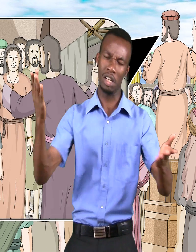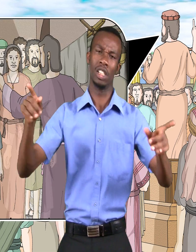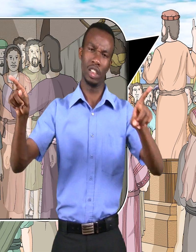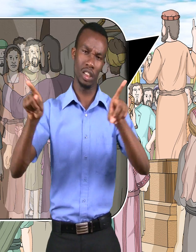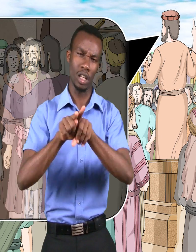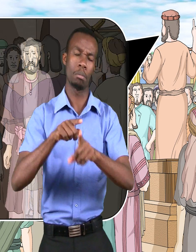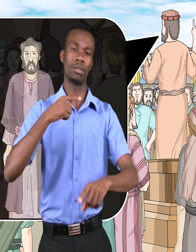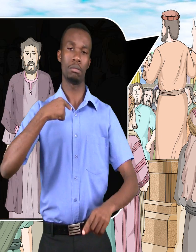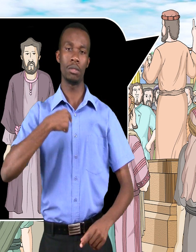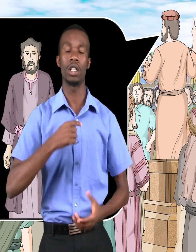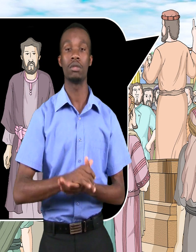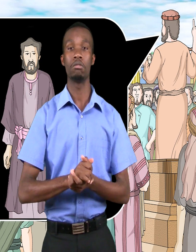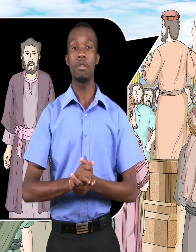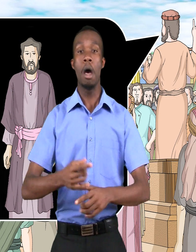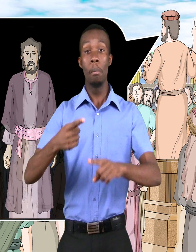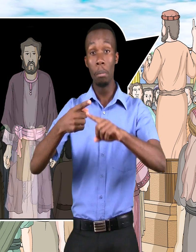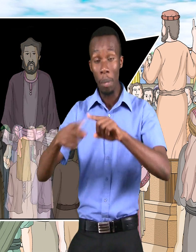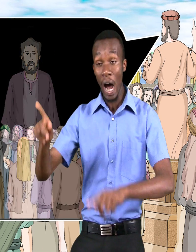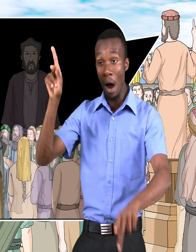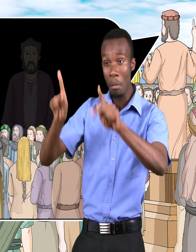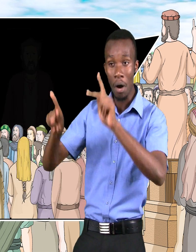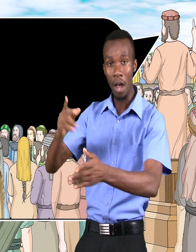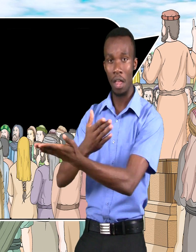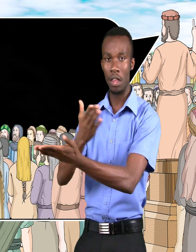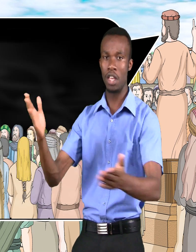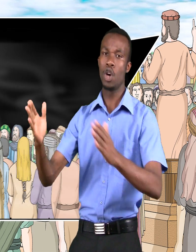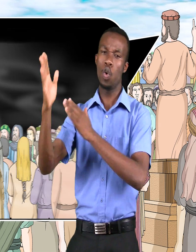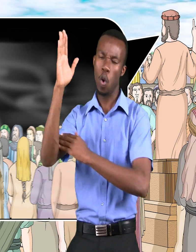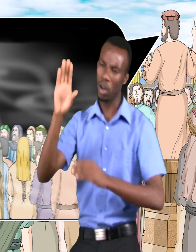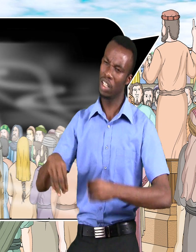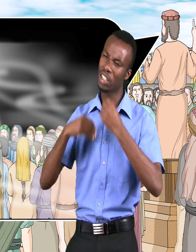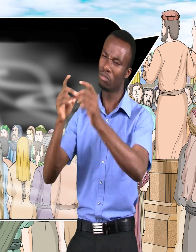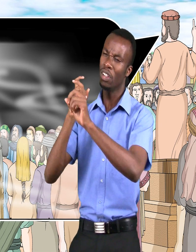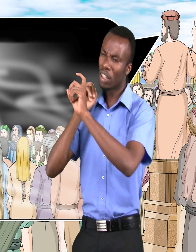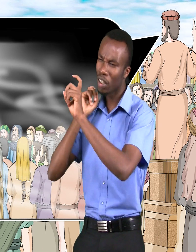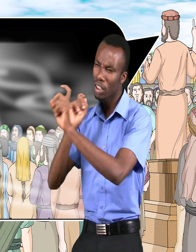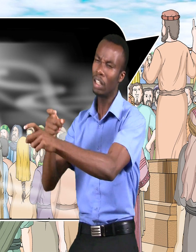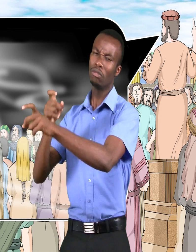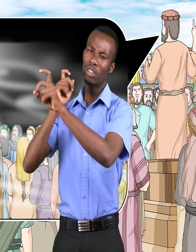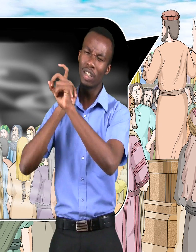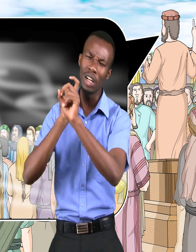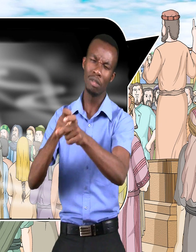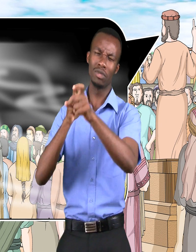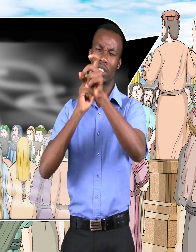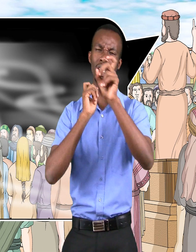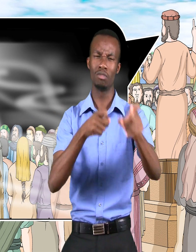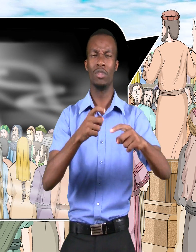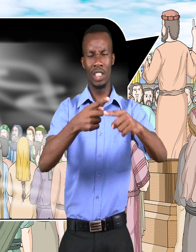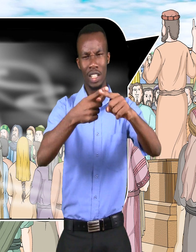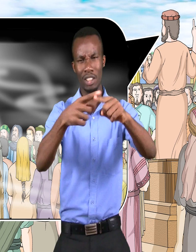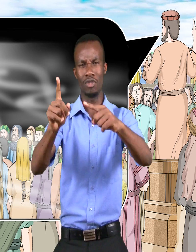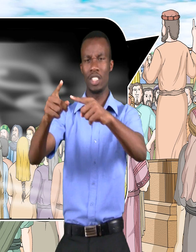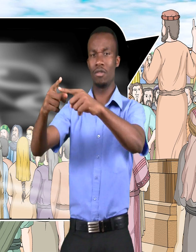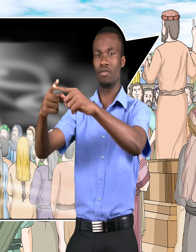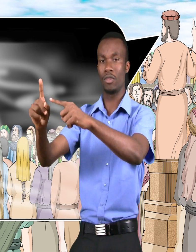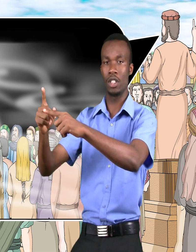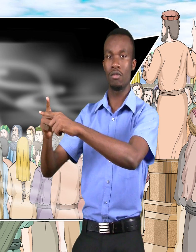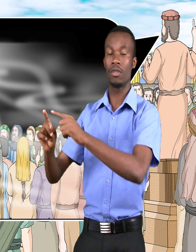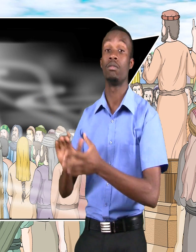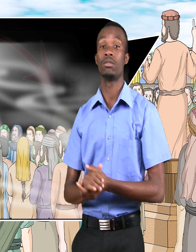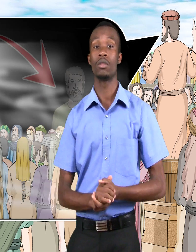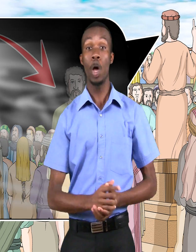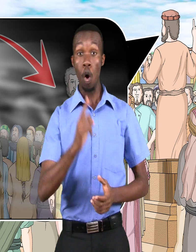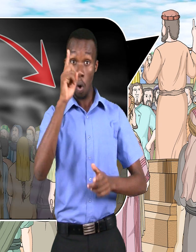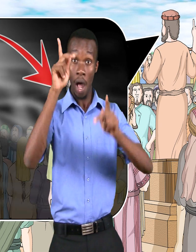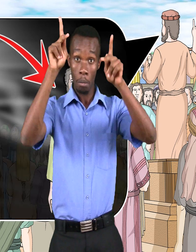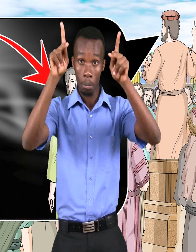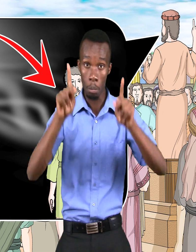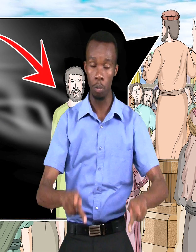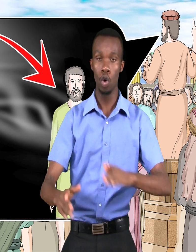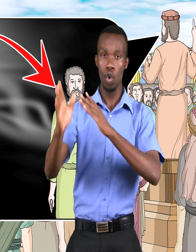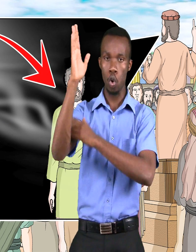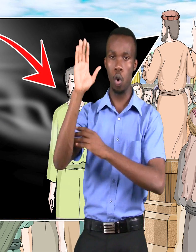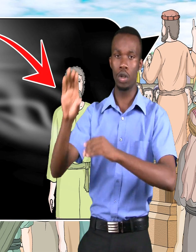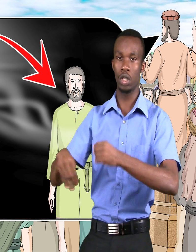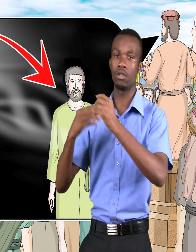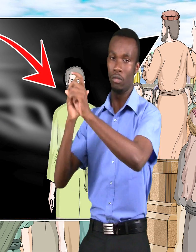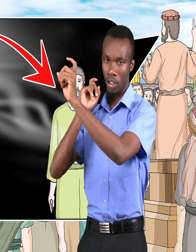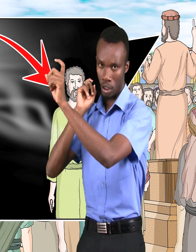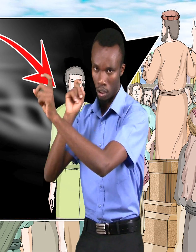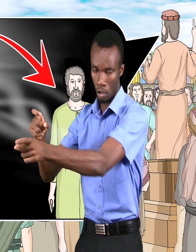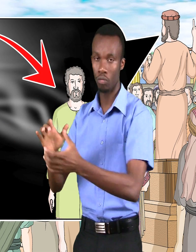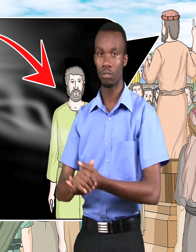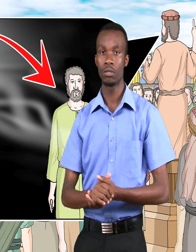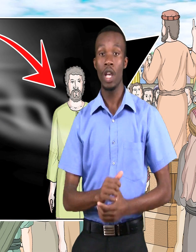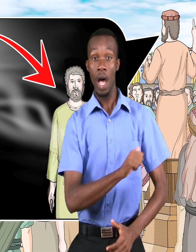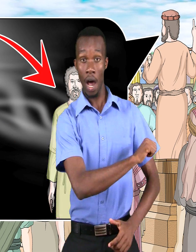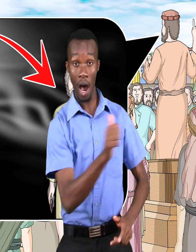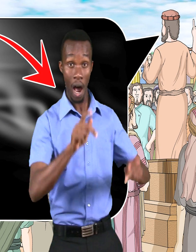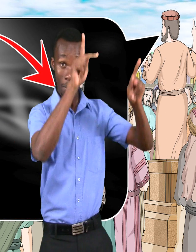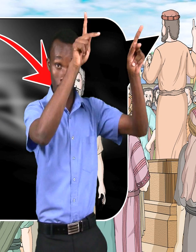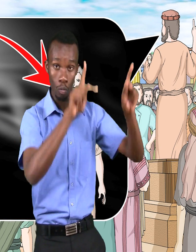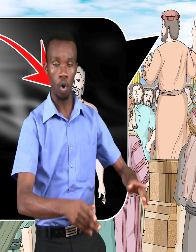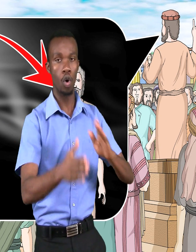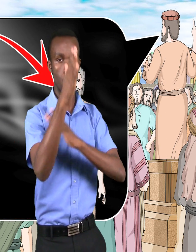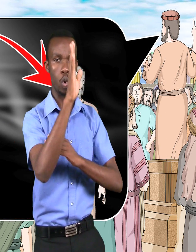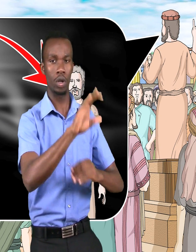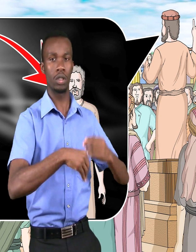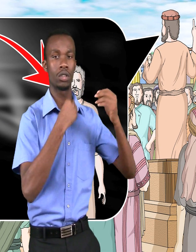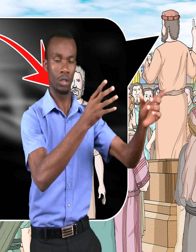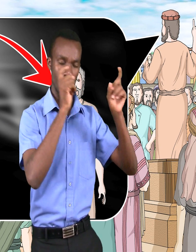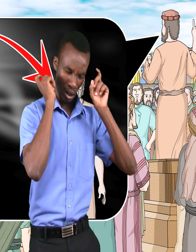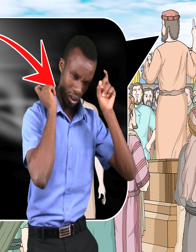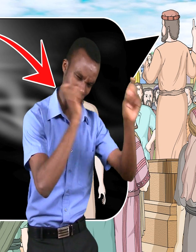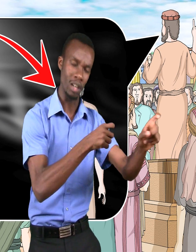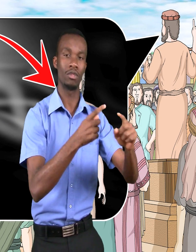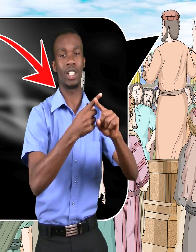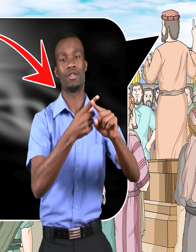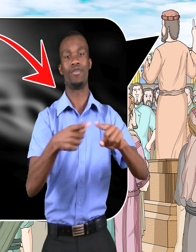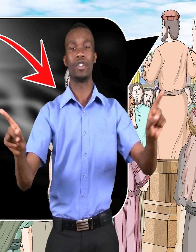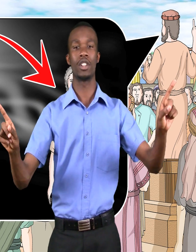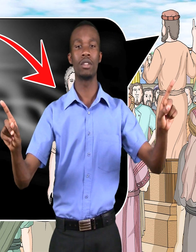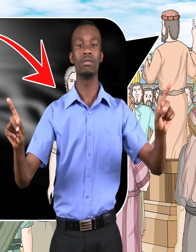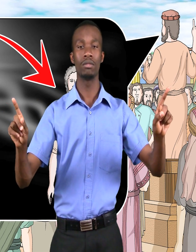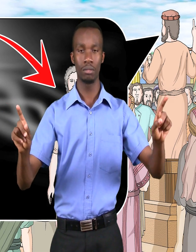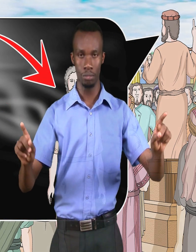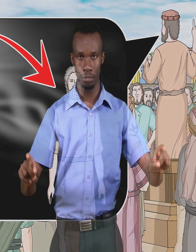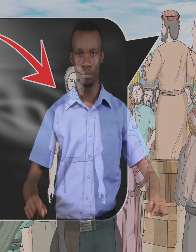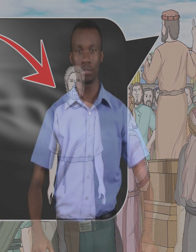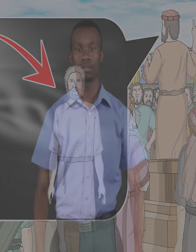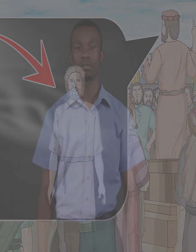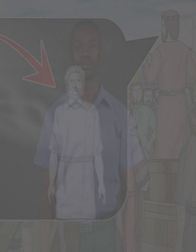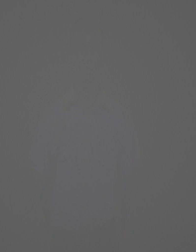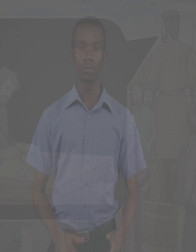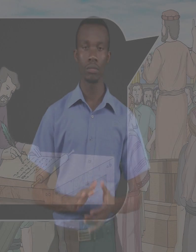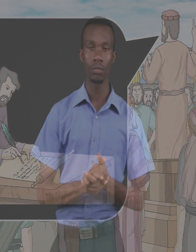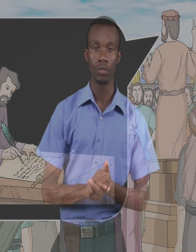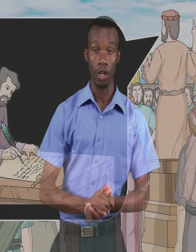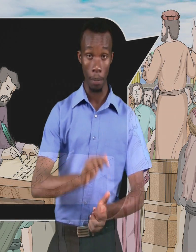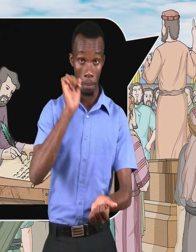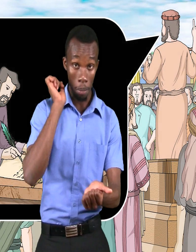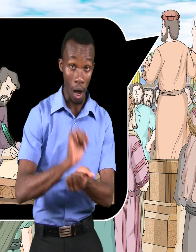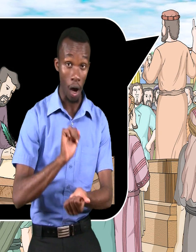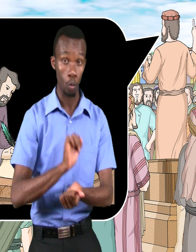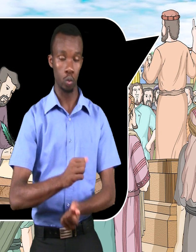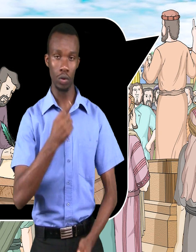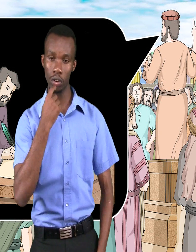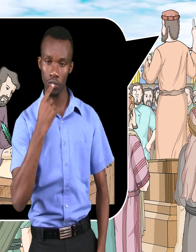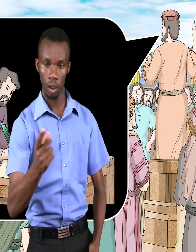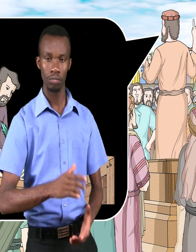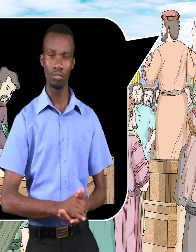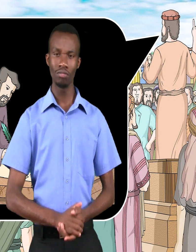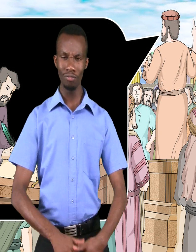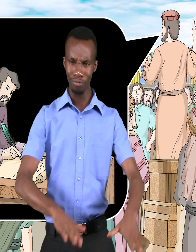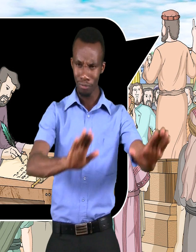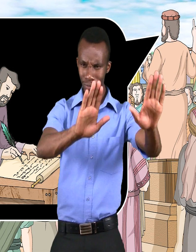But each man has his own gift from God; one has this gift, another has that.